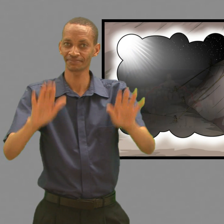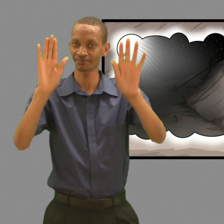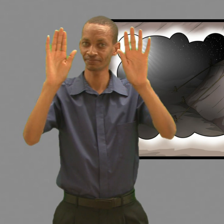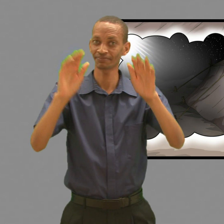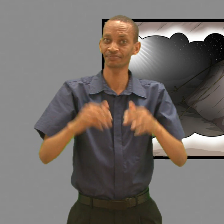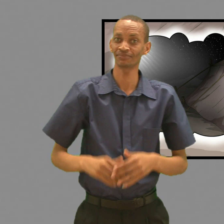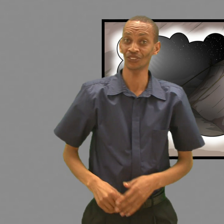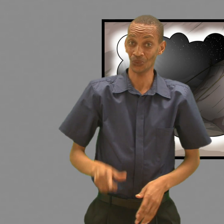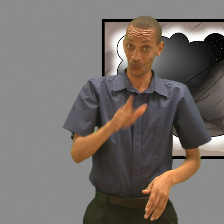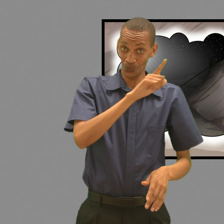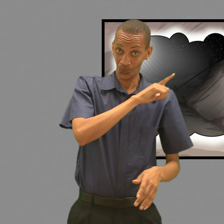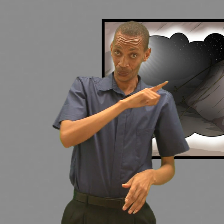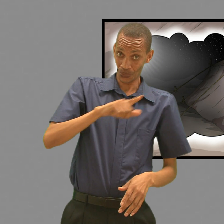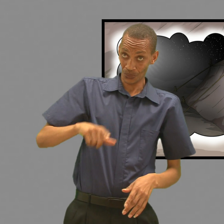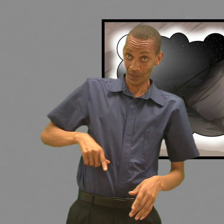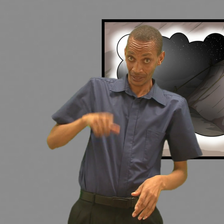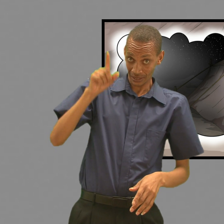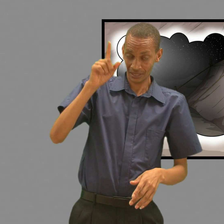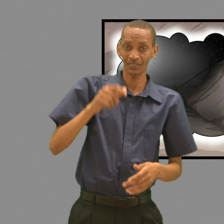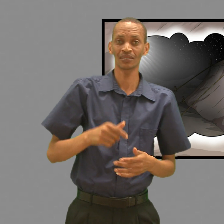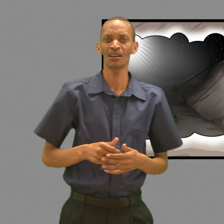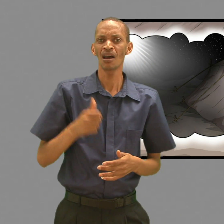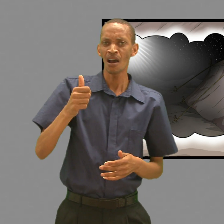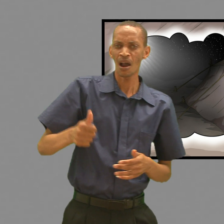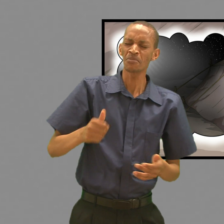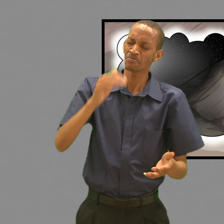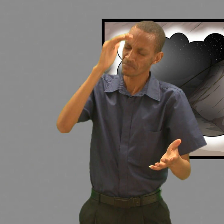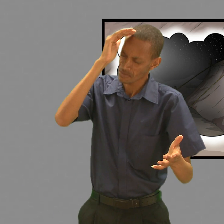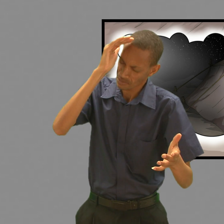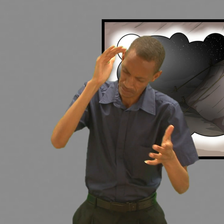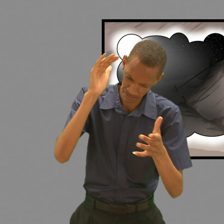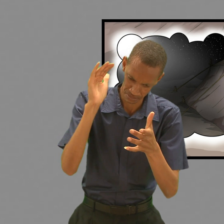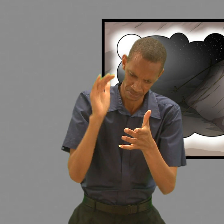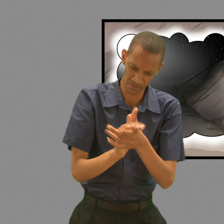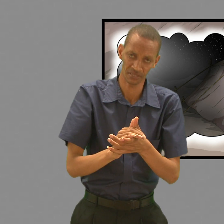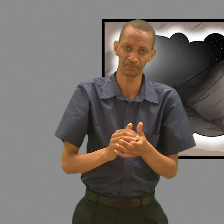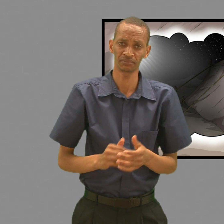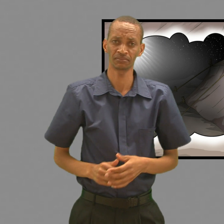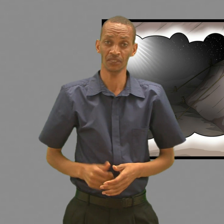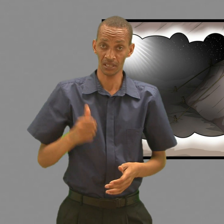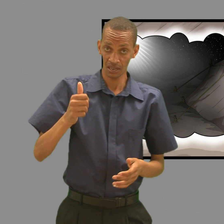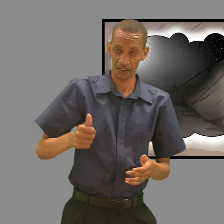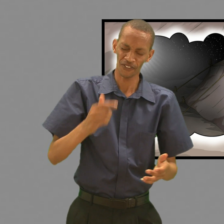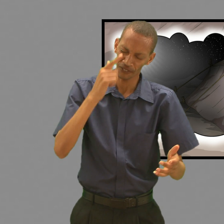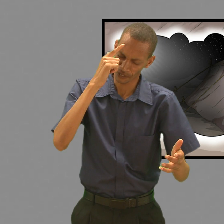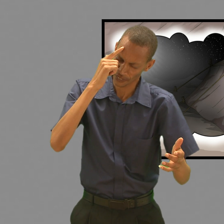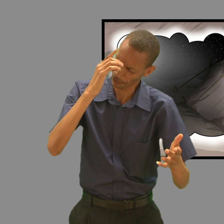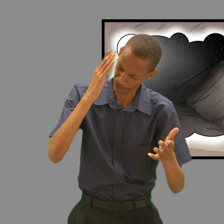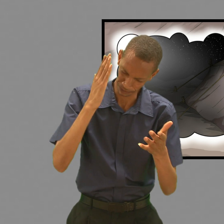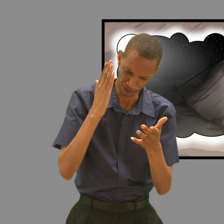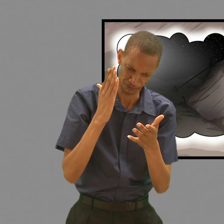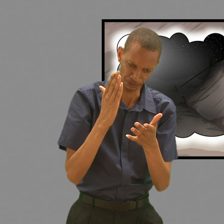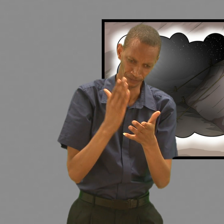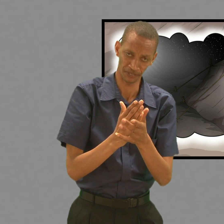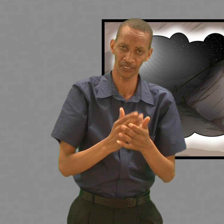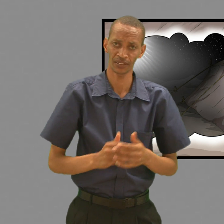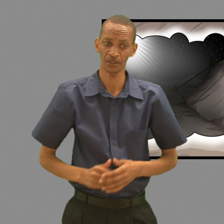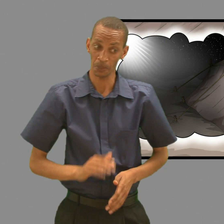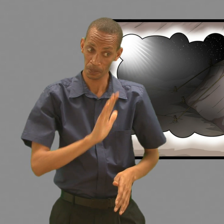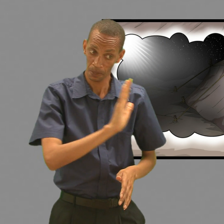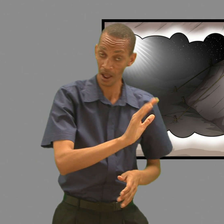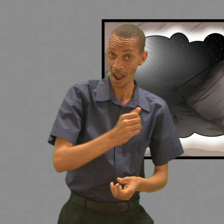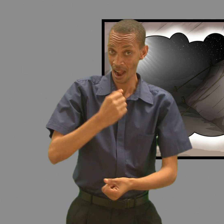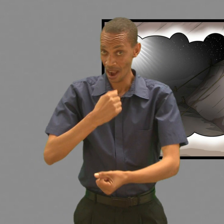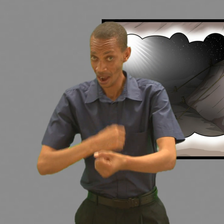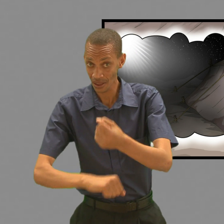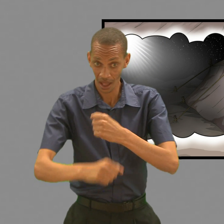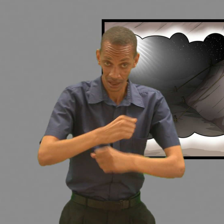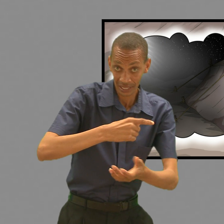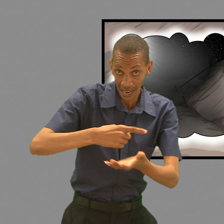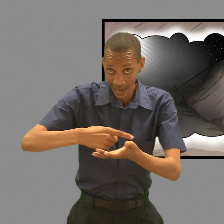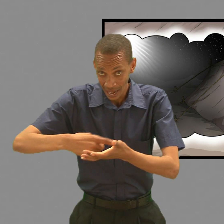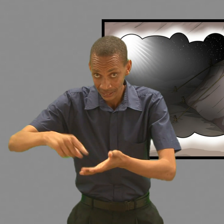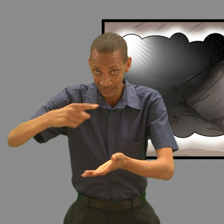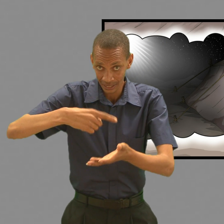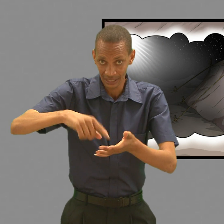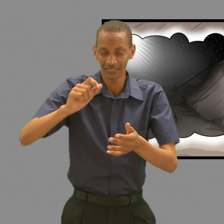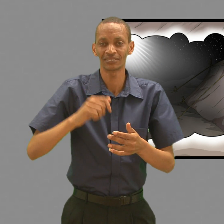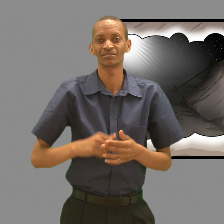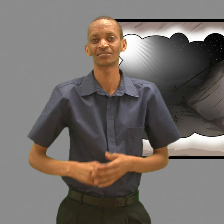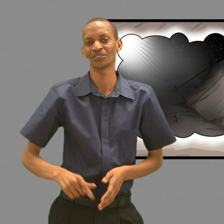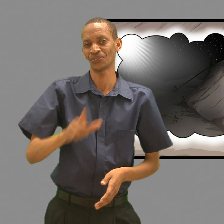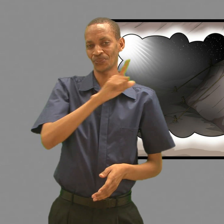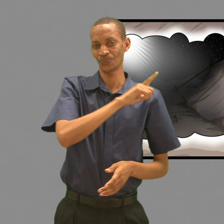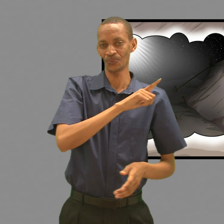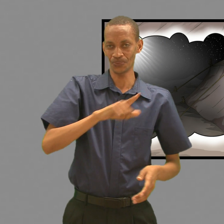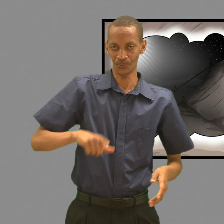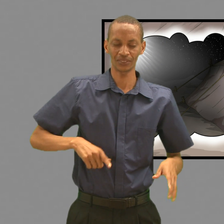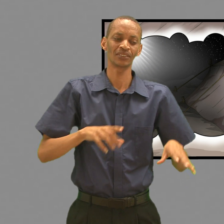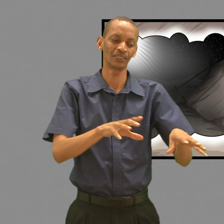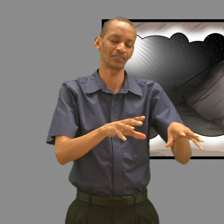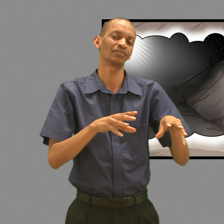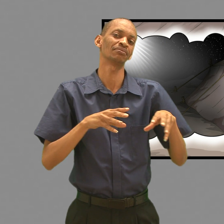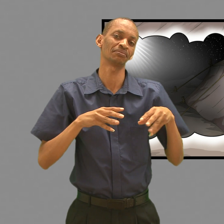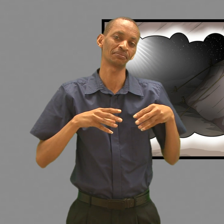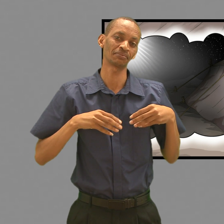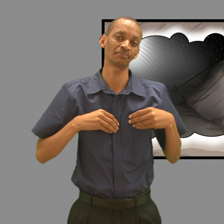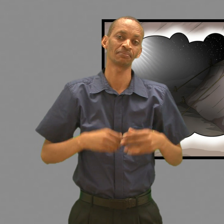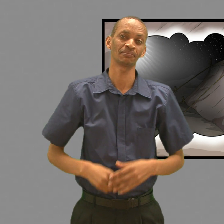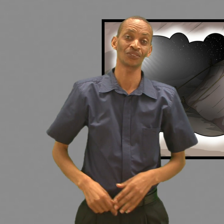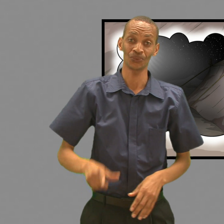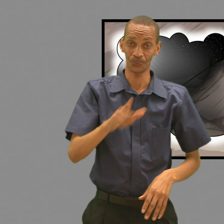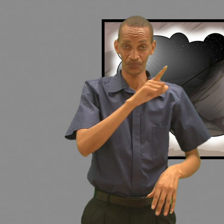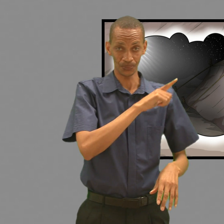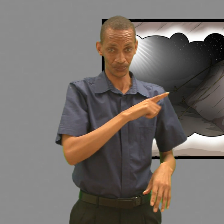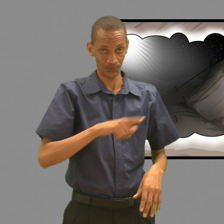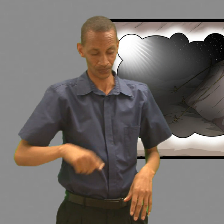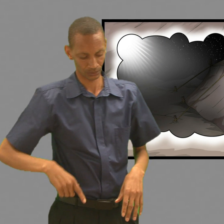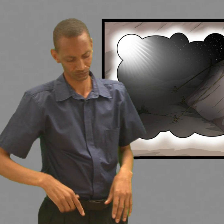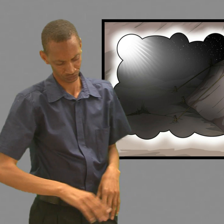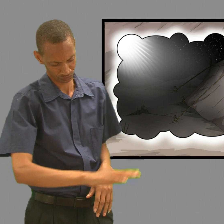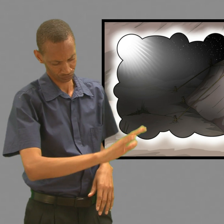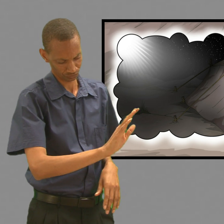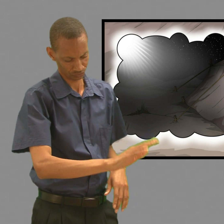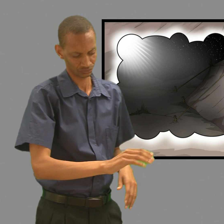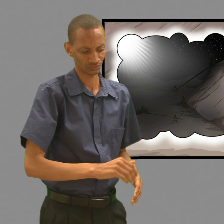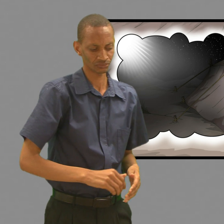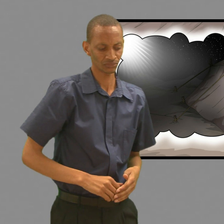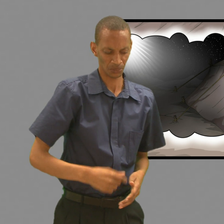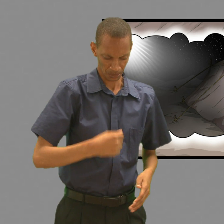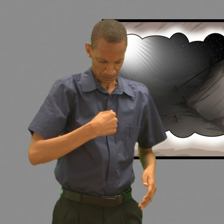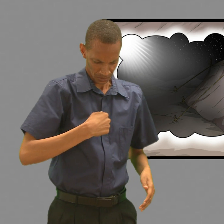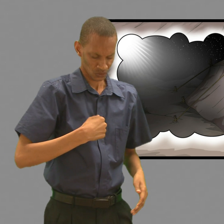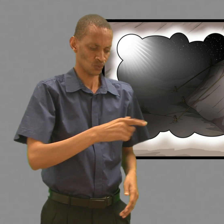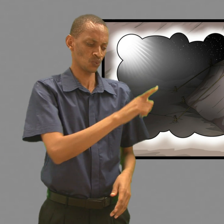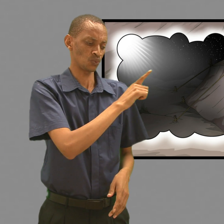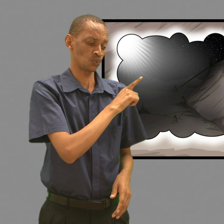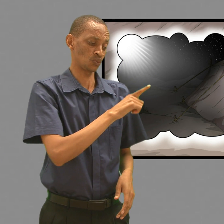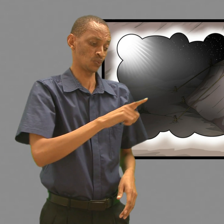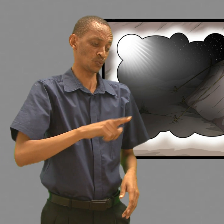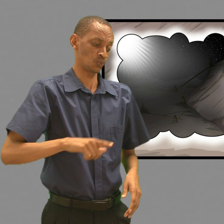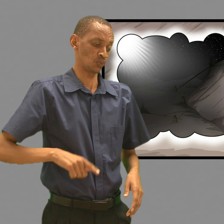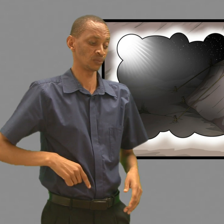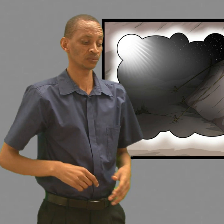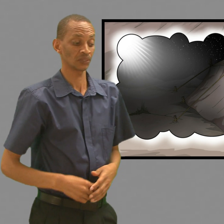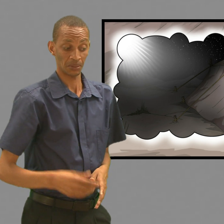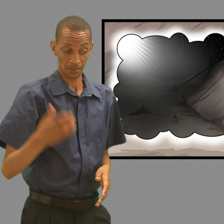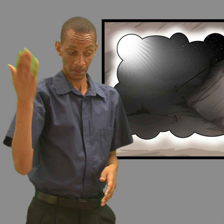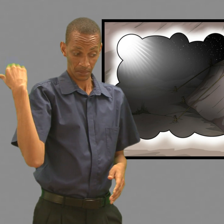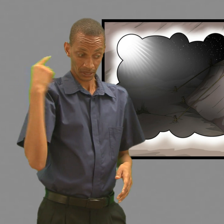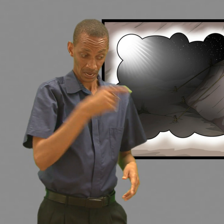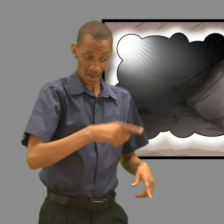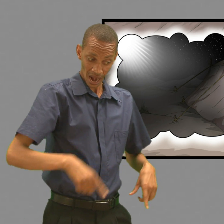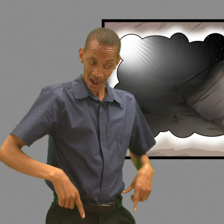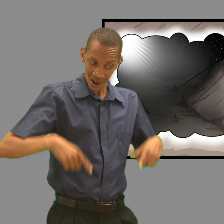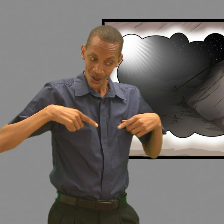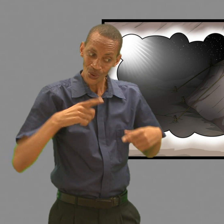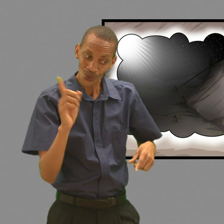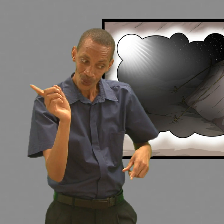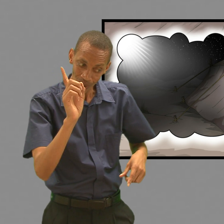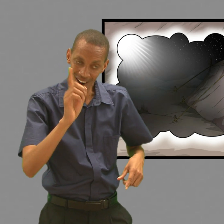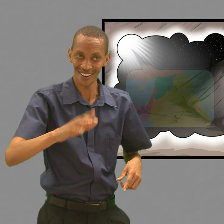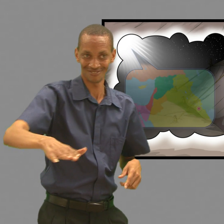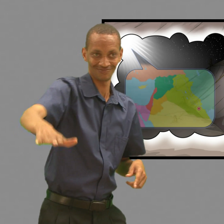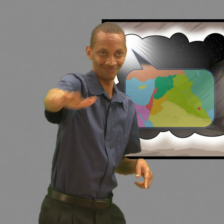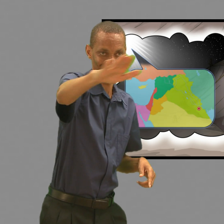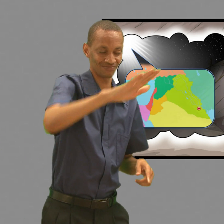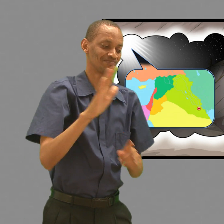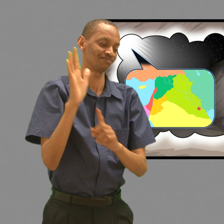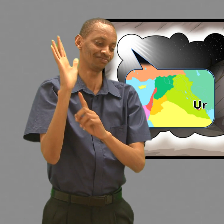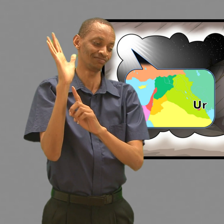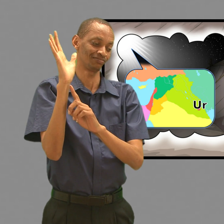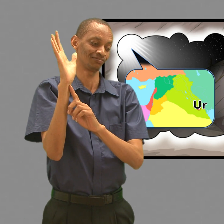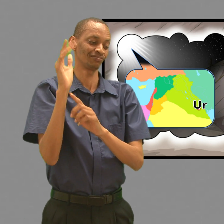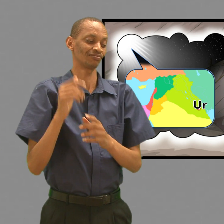Abram believed the LORD, and it was credited to him as righteousness.